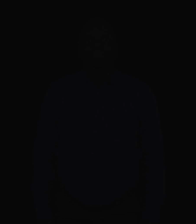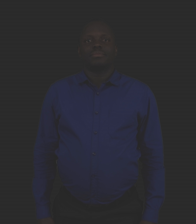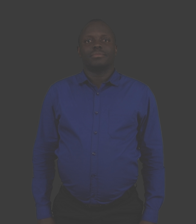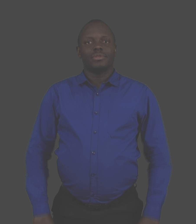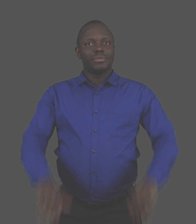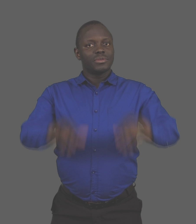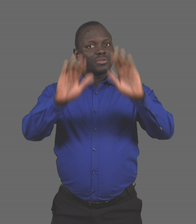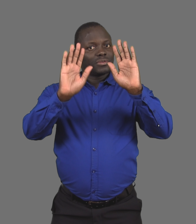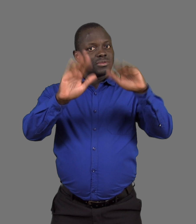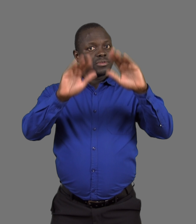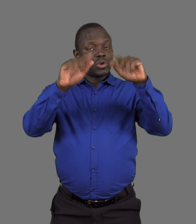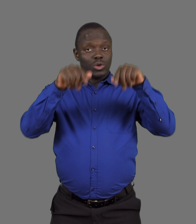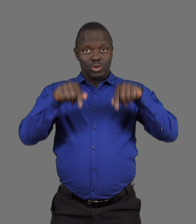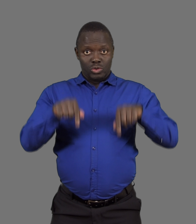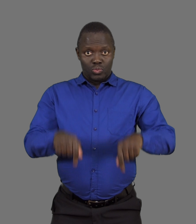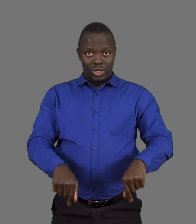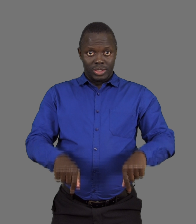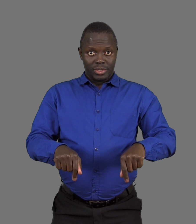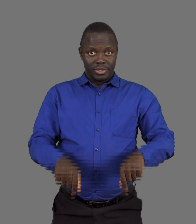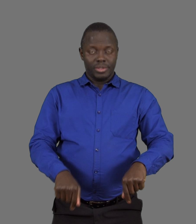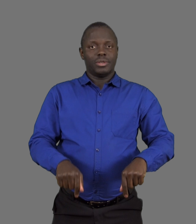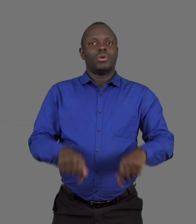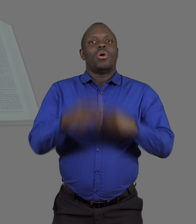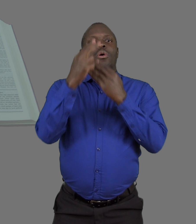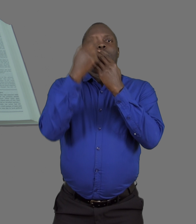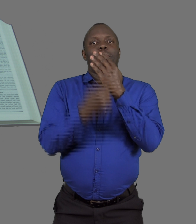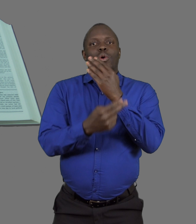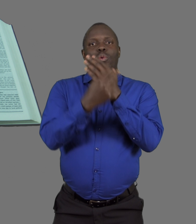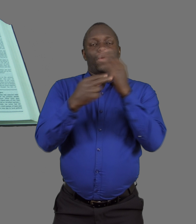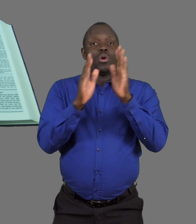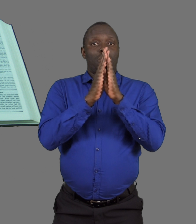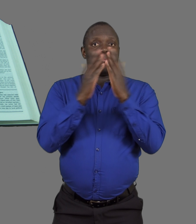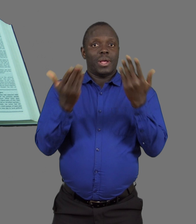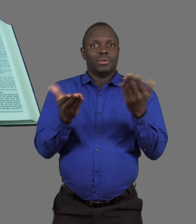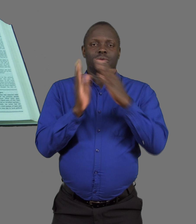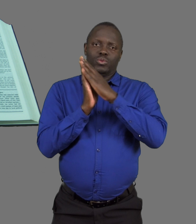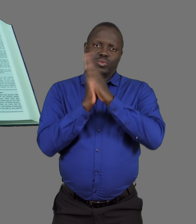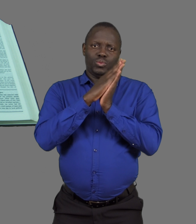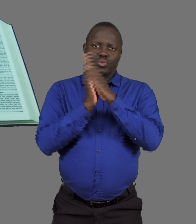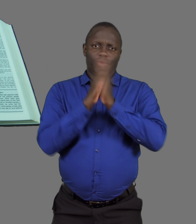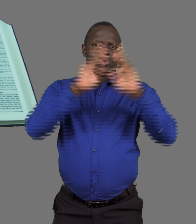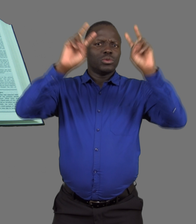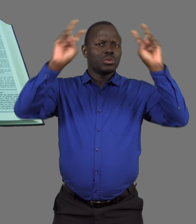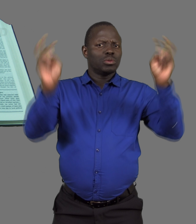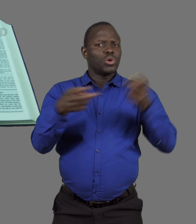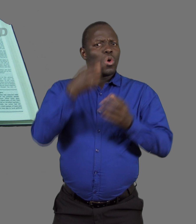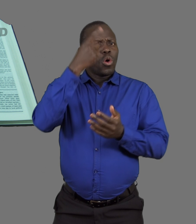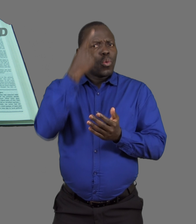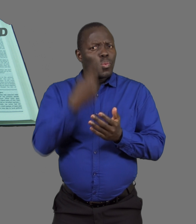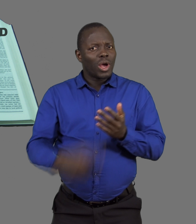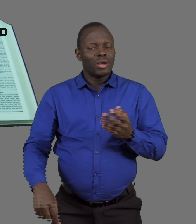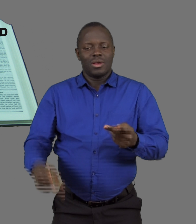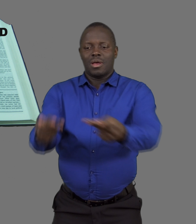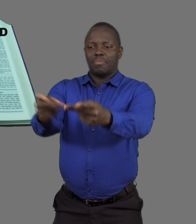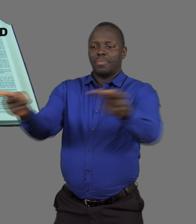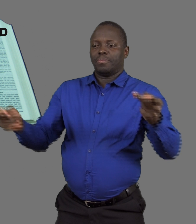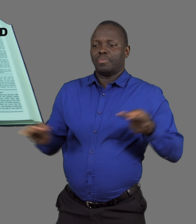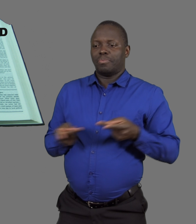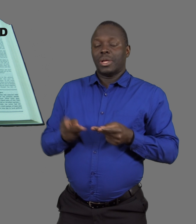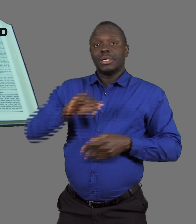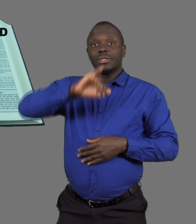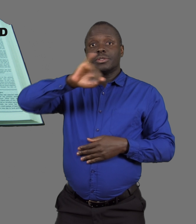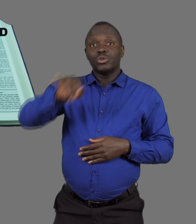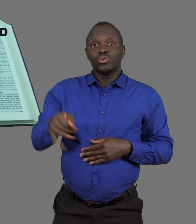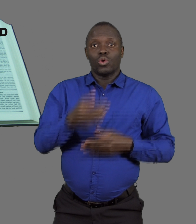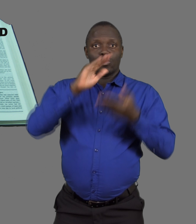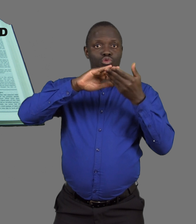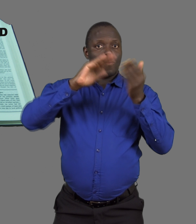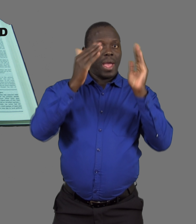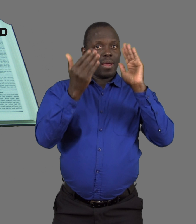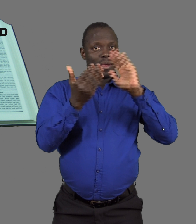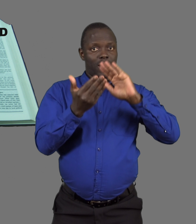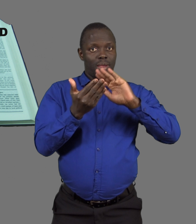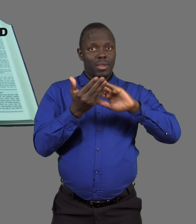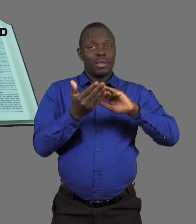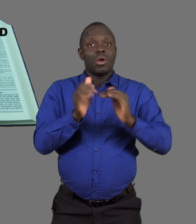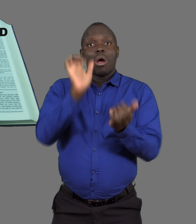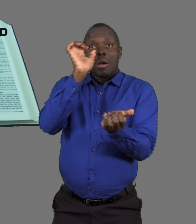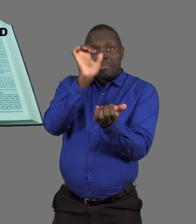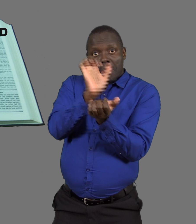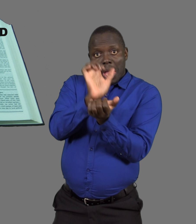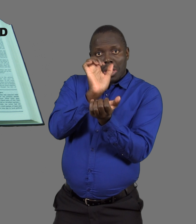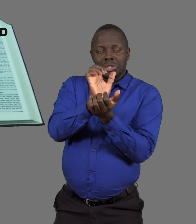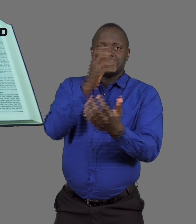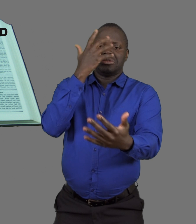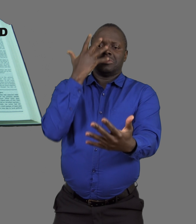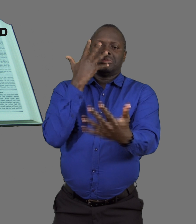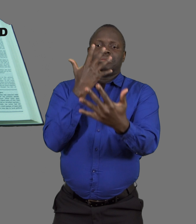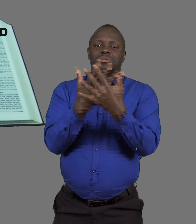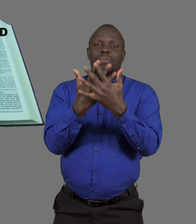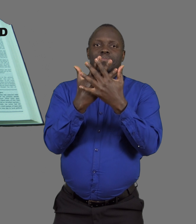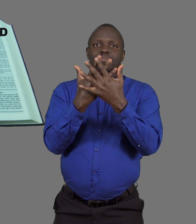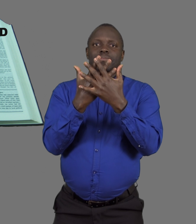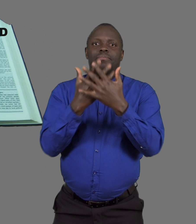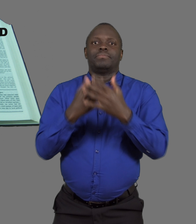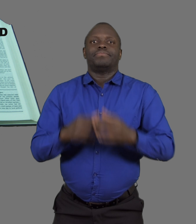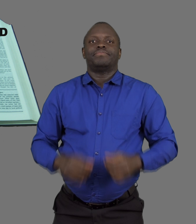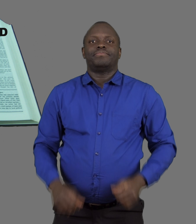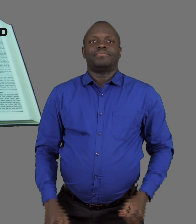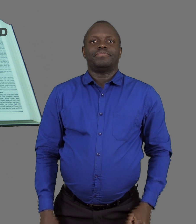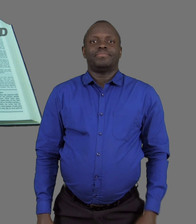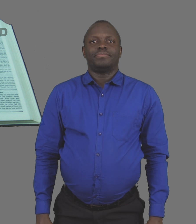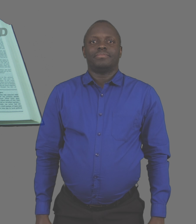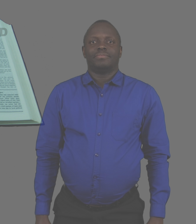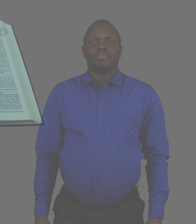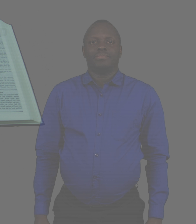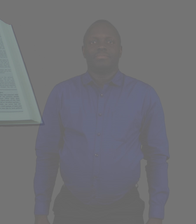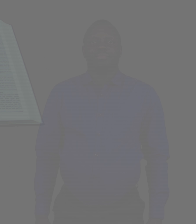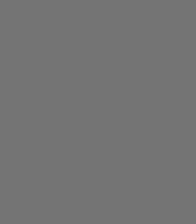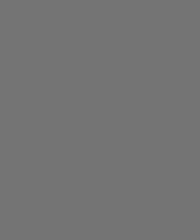Paul is imprisoned in Jerusalem